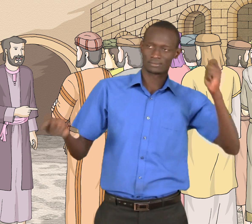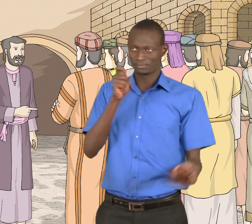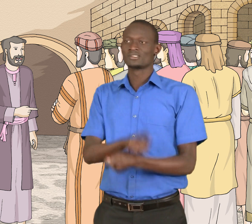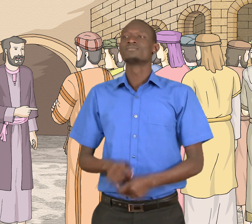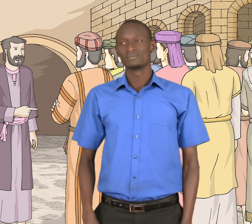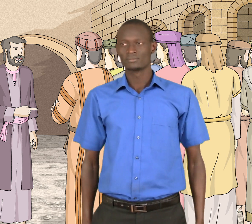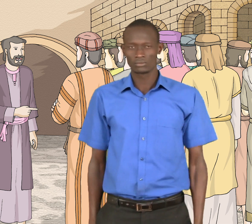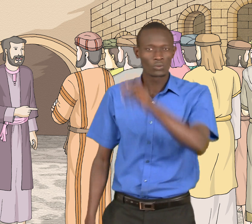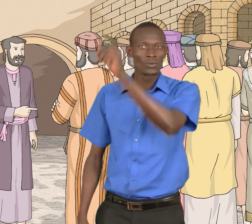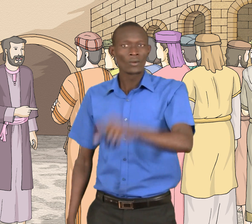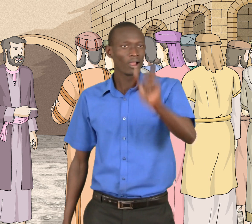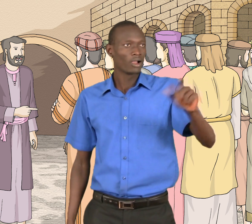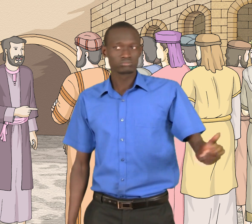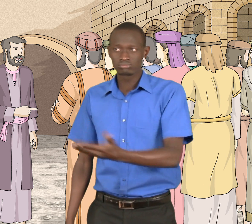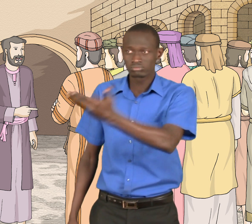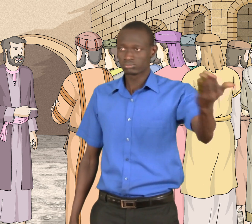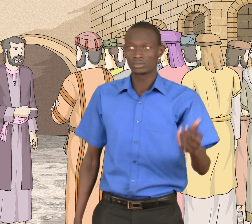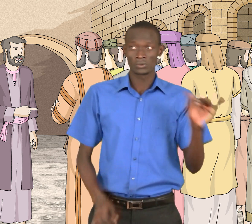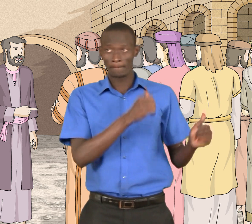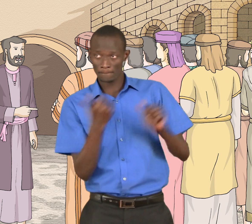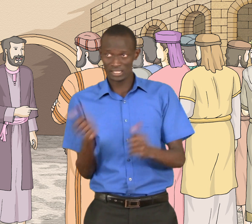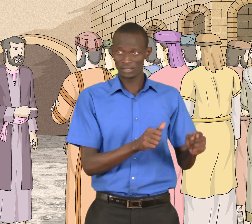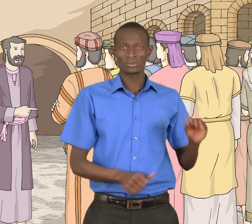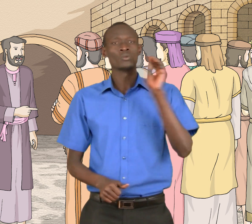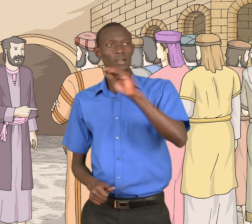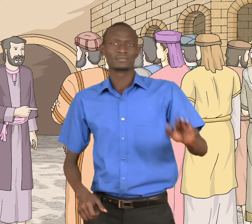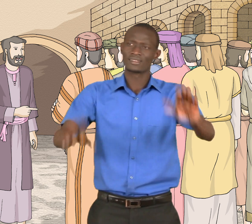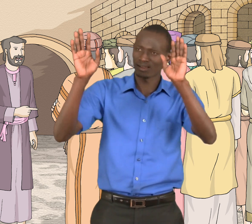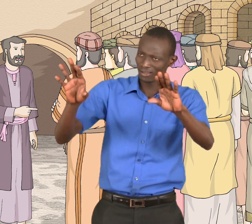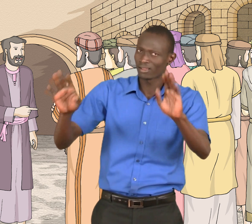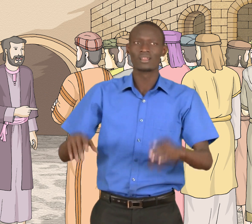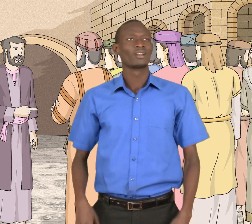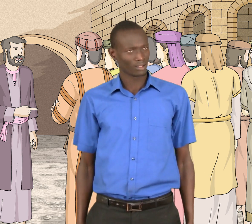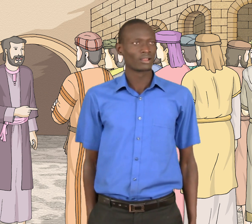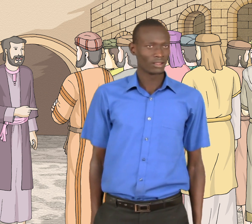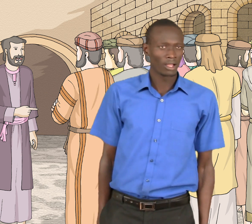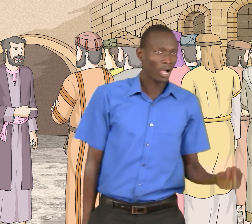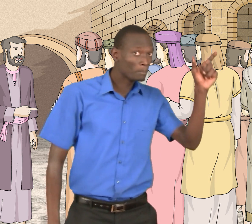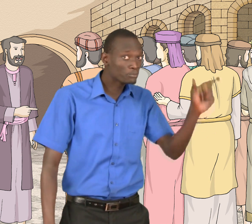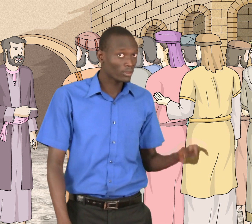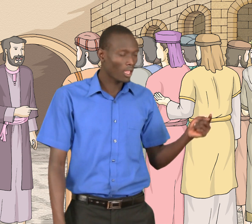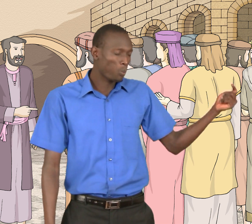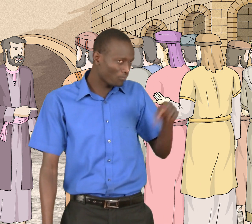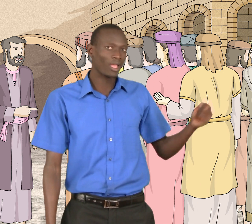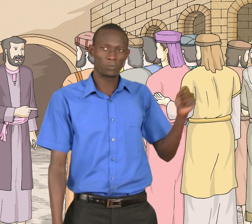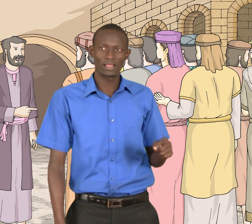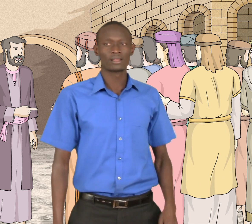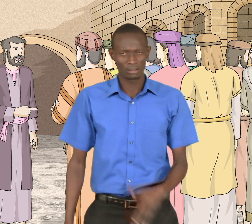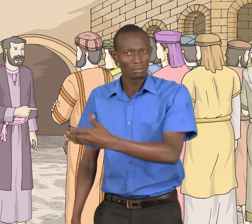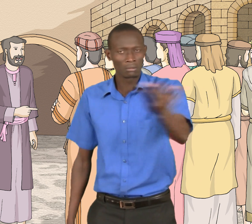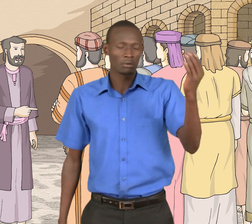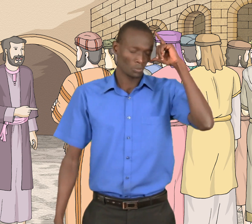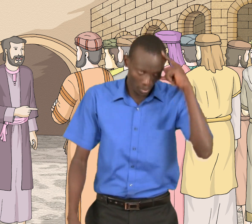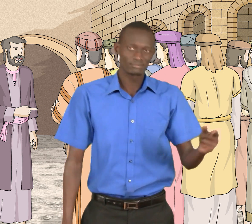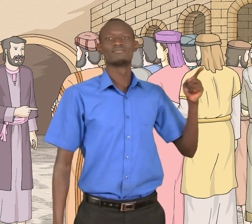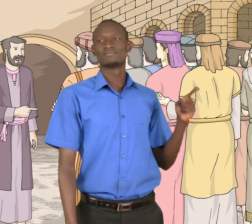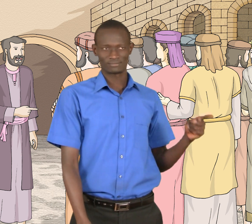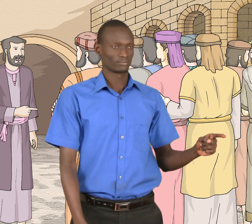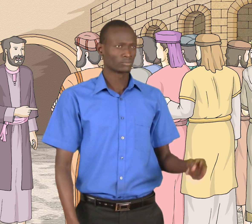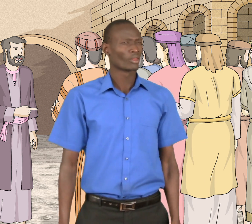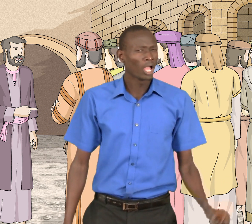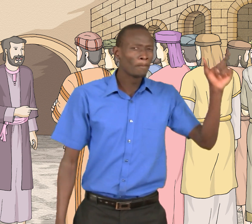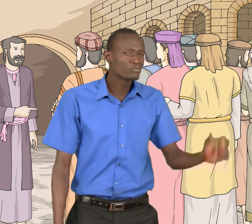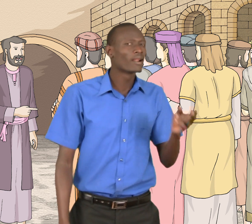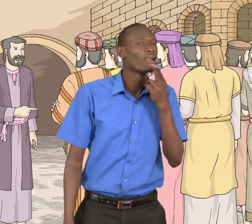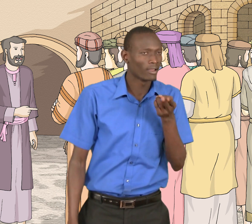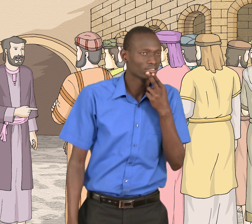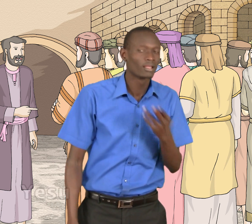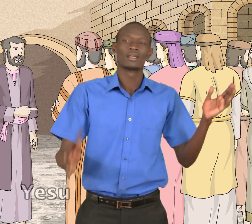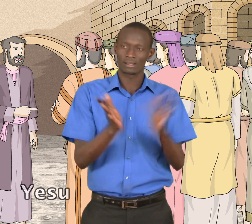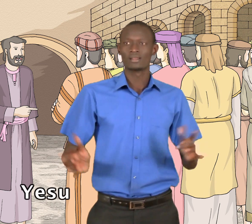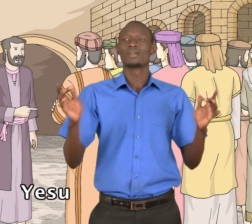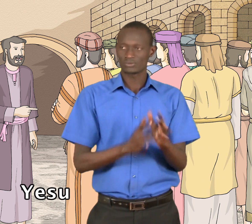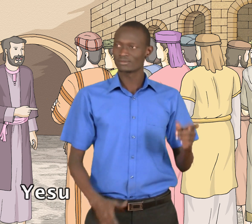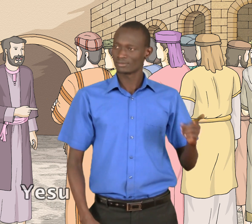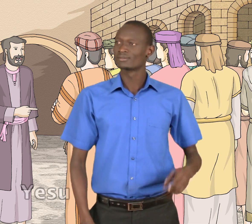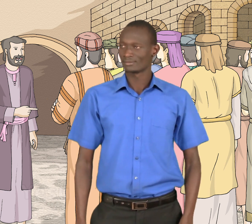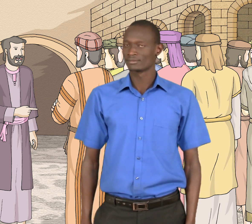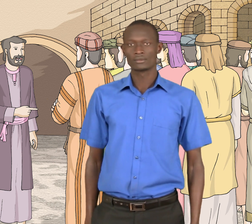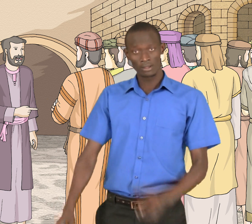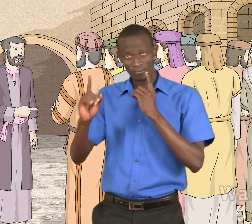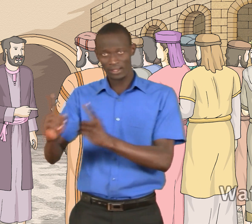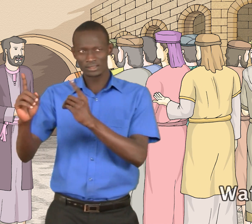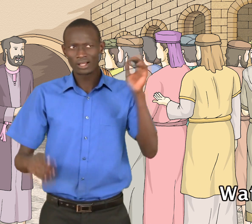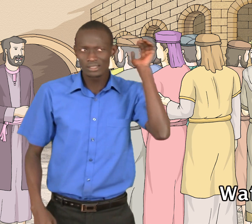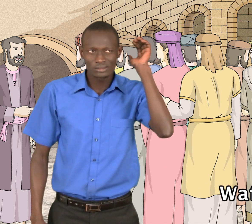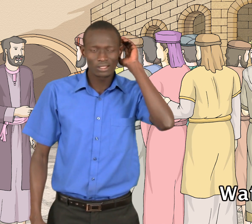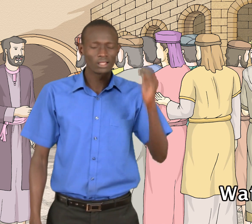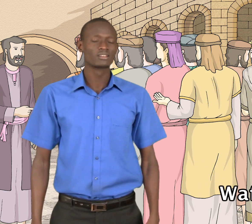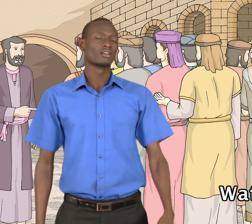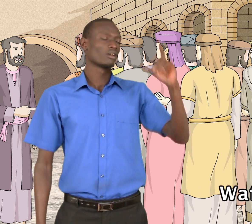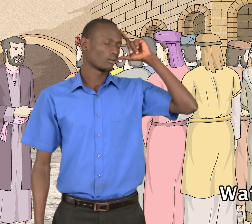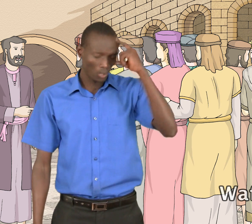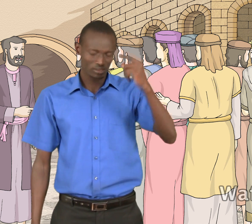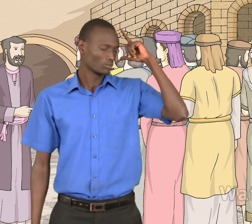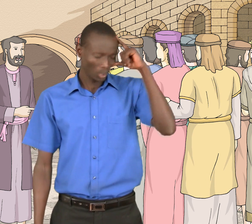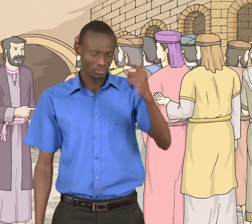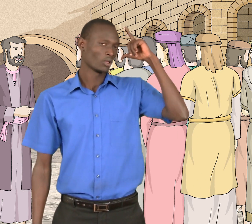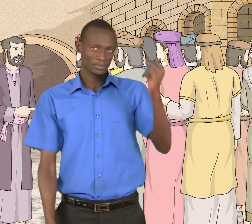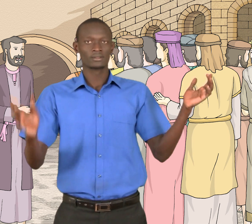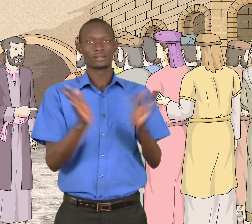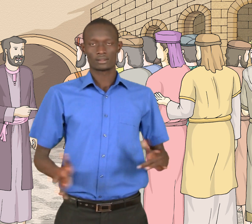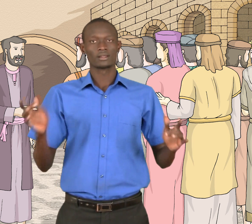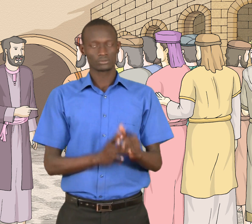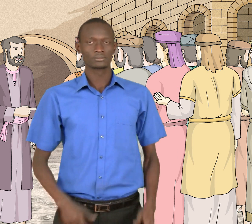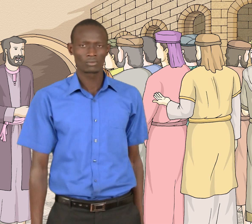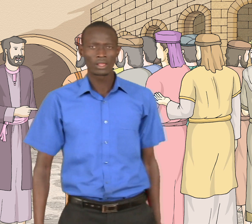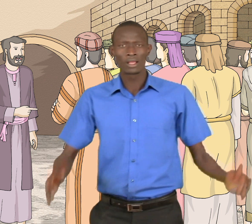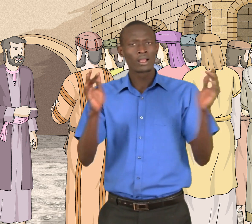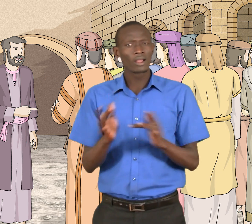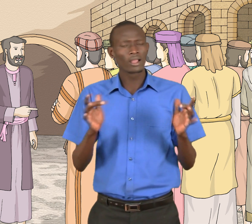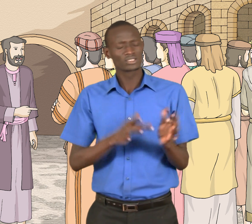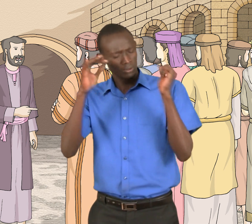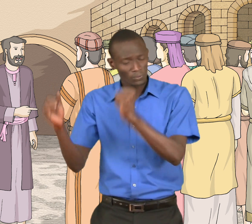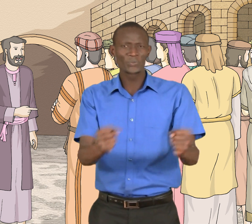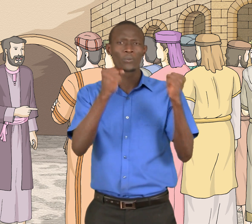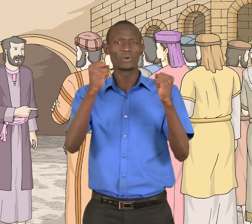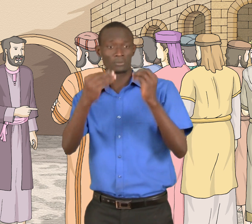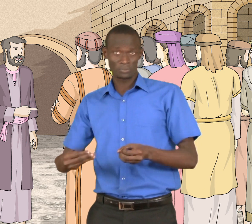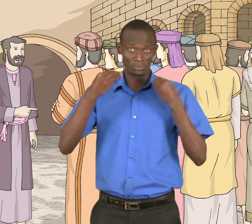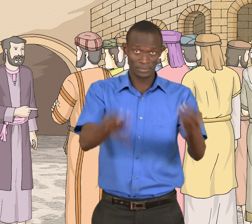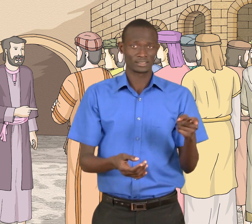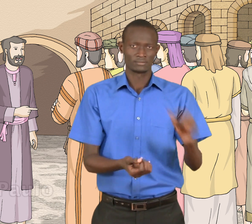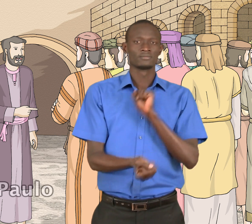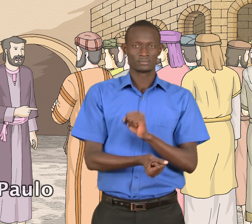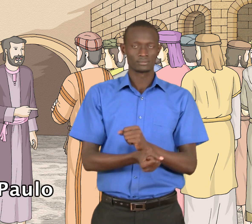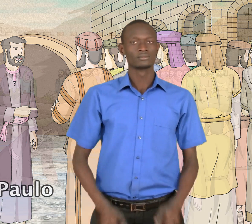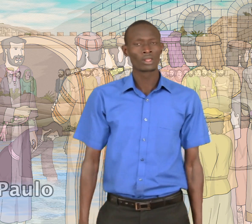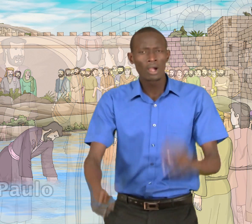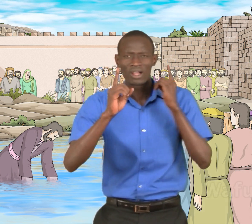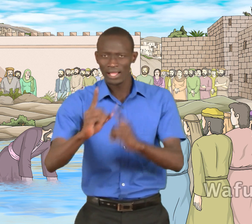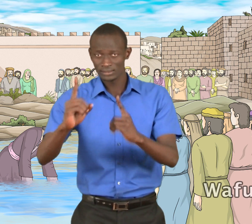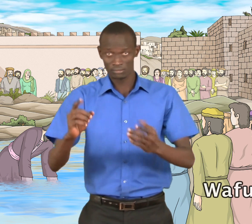He told the people to believe in the One coming after him, that is, in Jesus.”